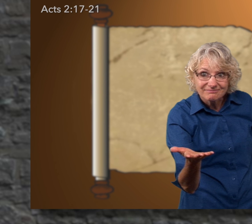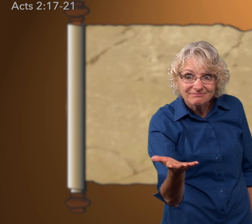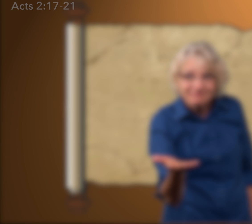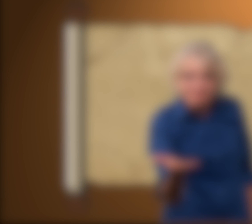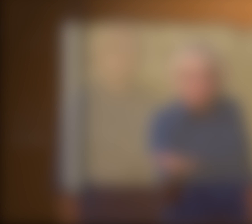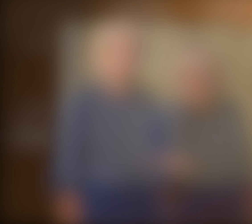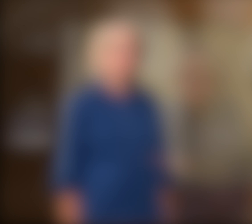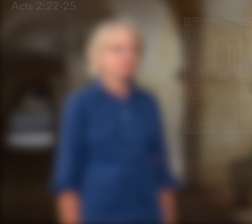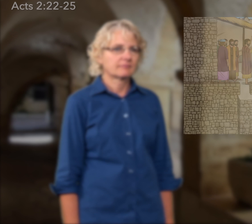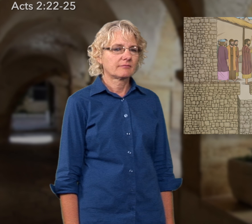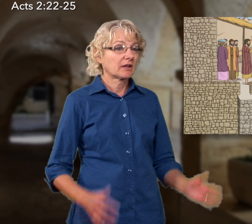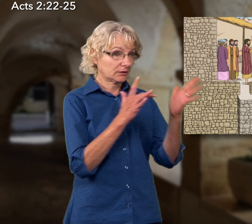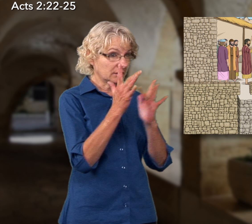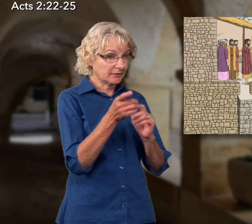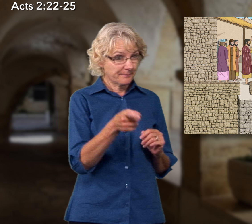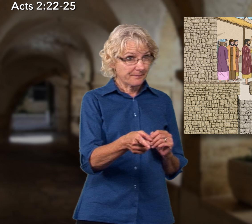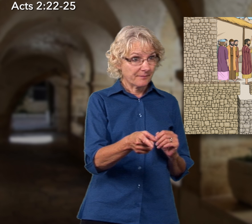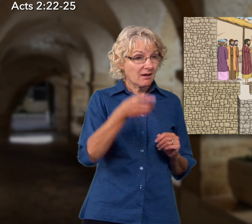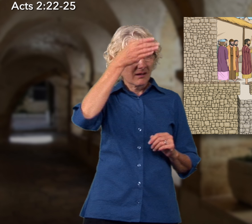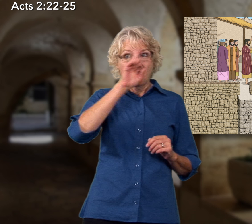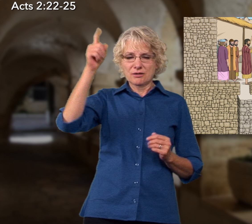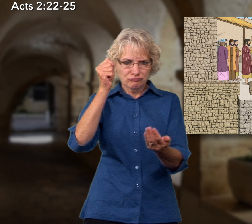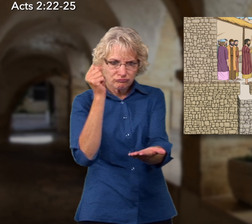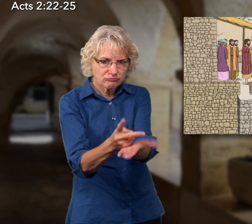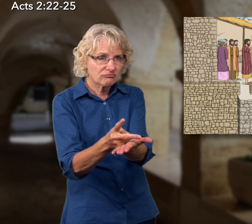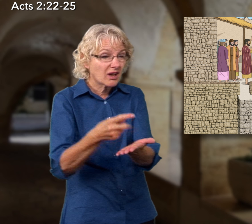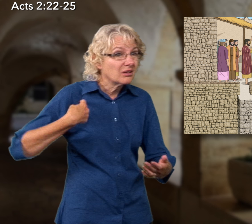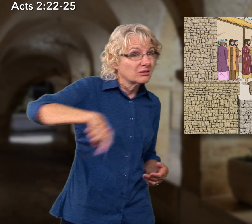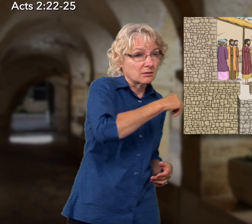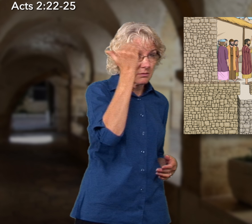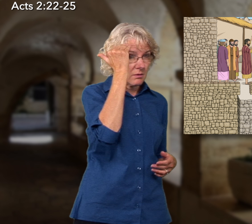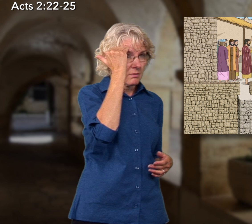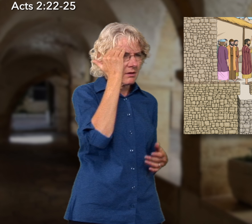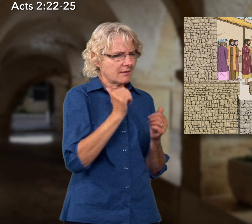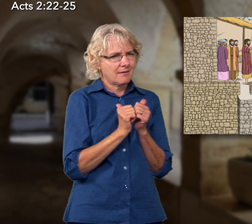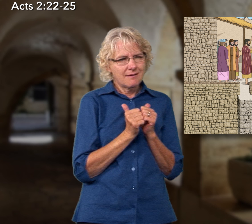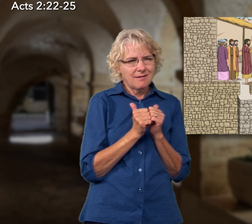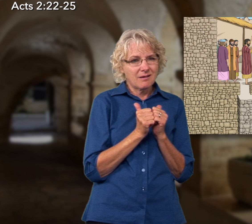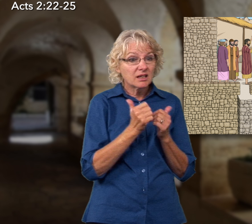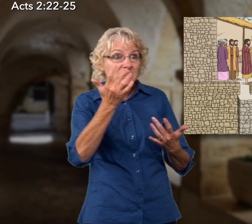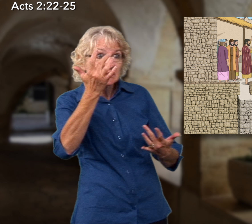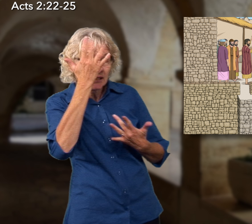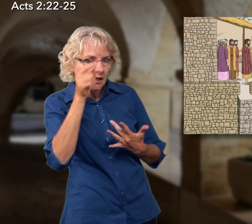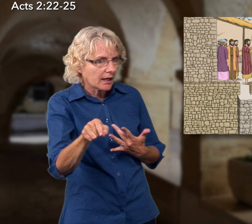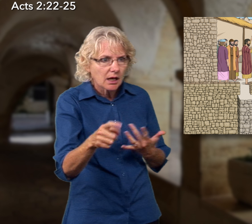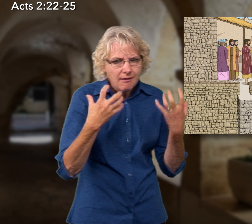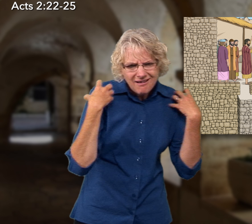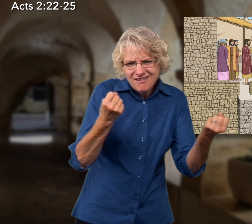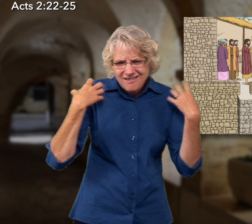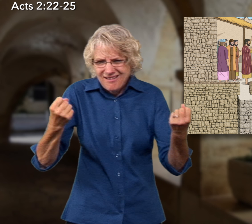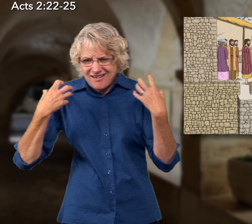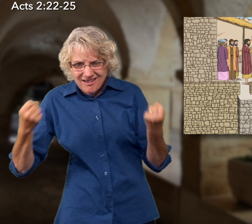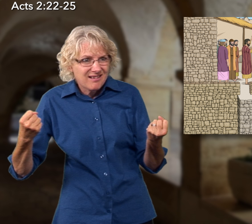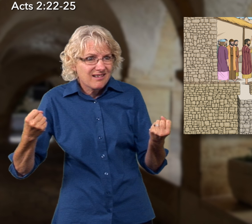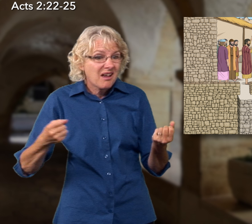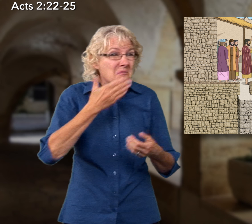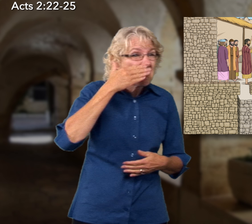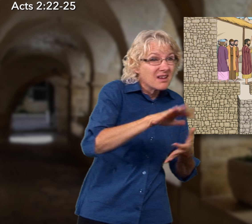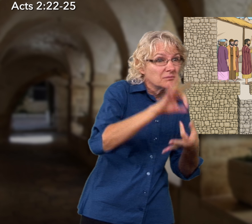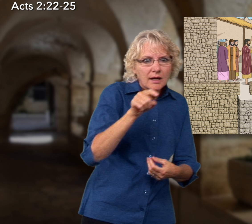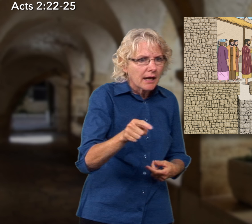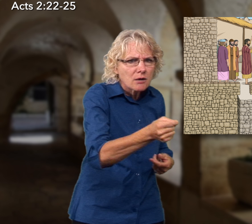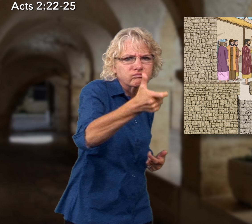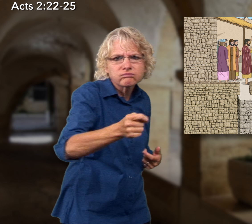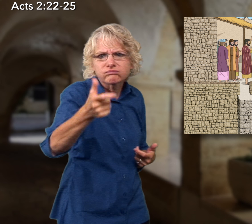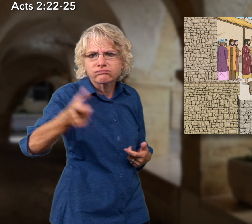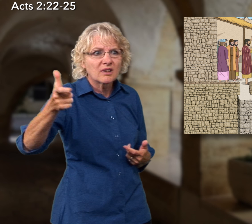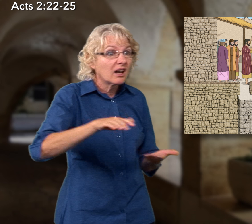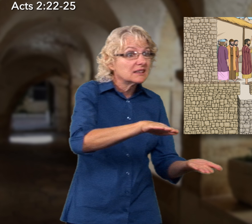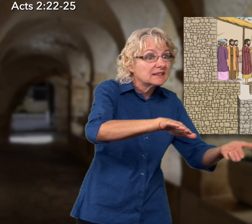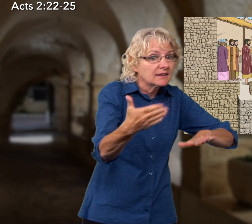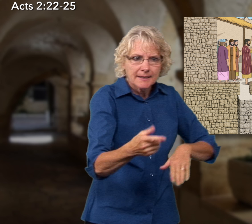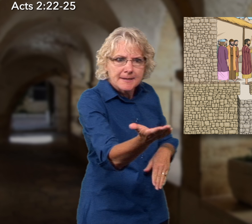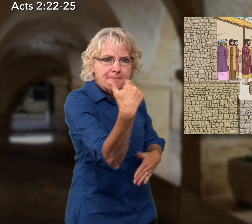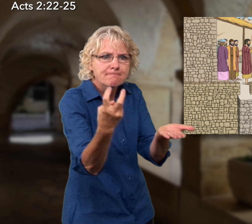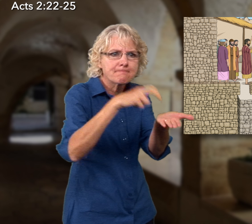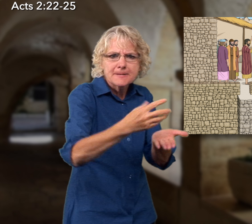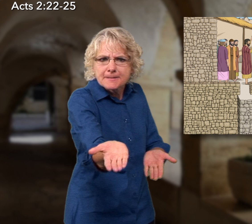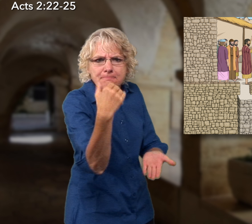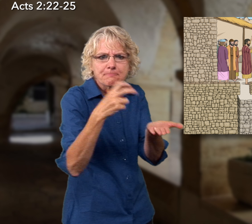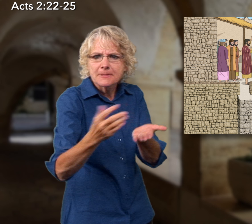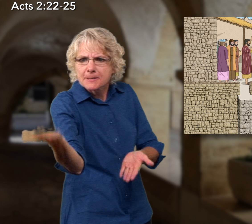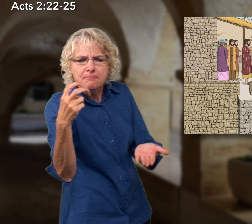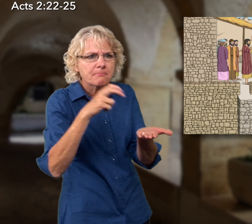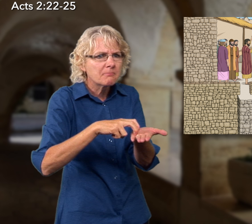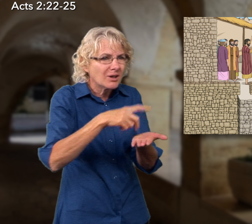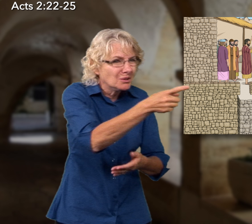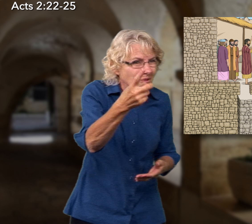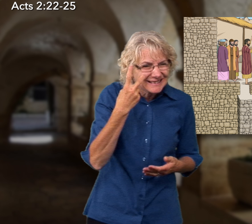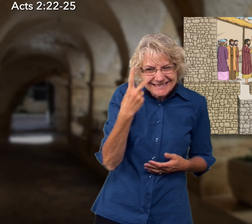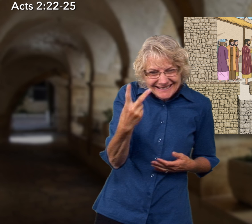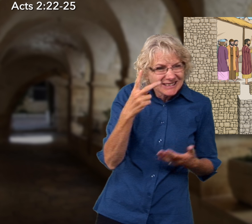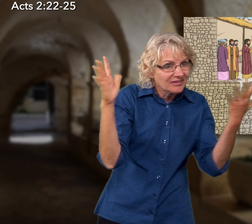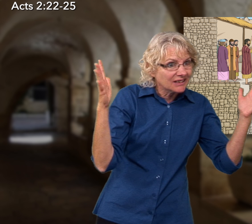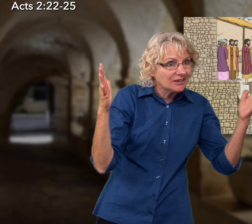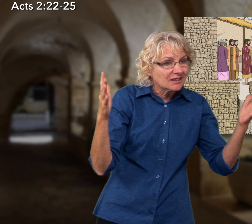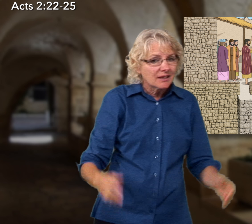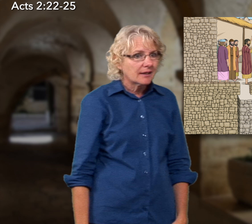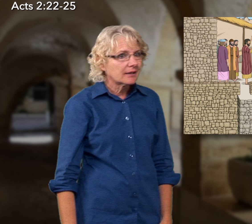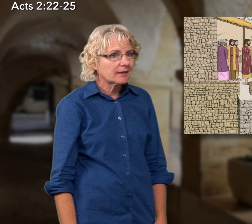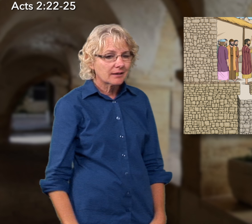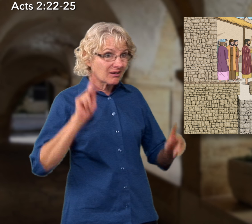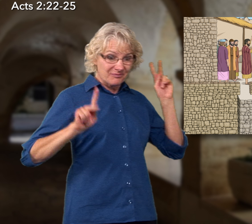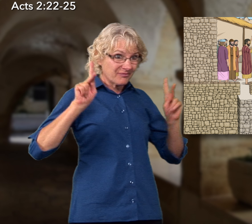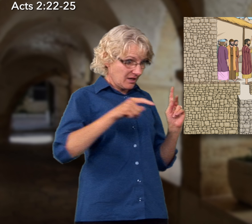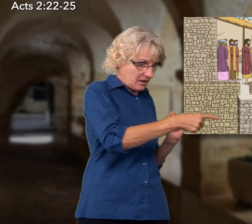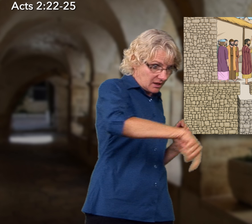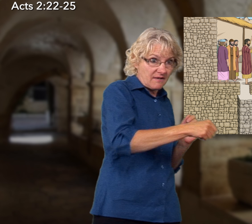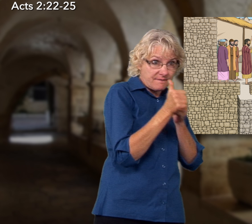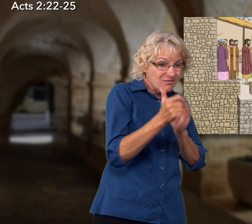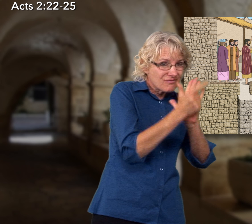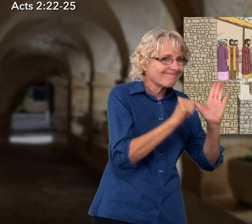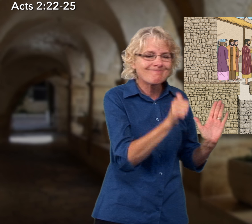Men of Israel, listen to this message: Jesus of Nazareth was a man certified by God to you by miracles, wonders, and signs, which God did among you through Him, as you yourselves know.